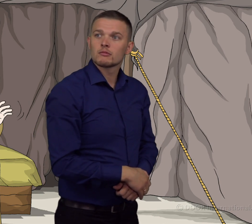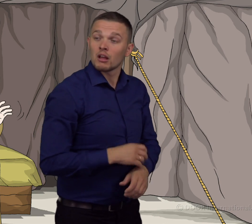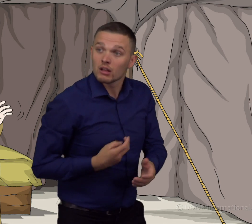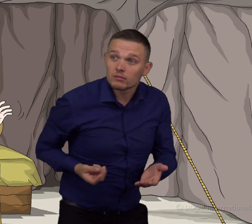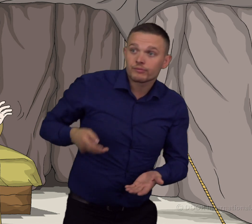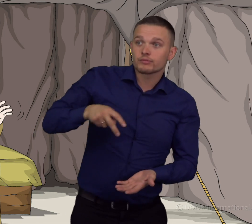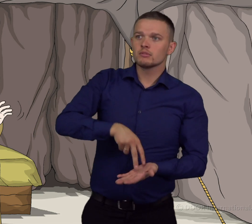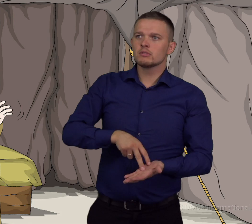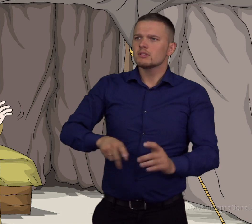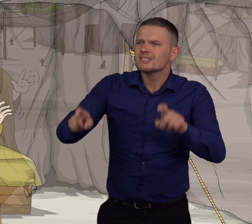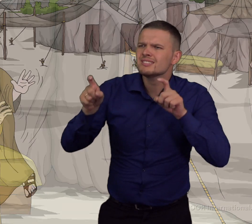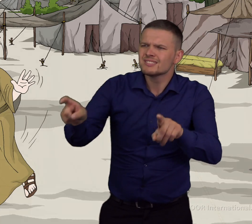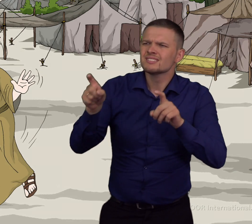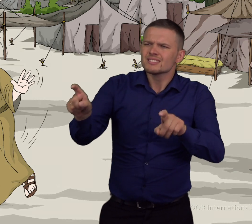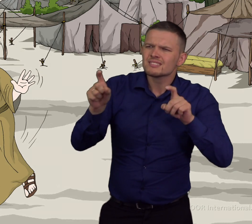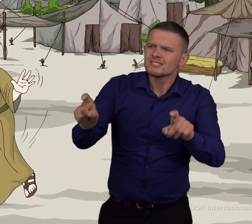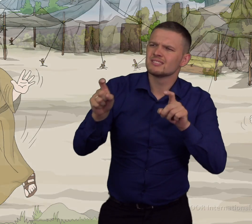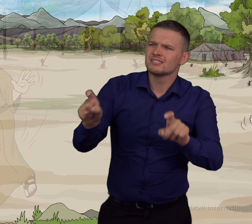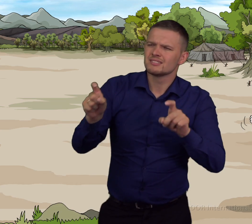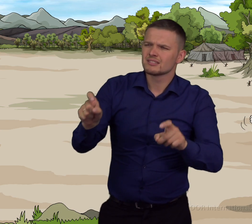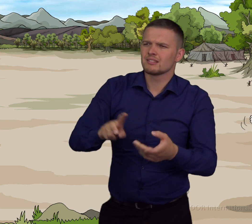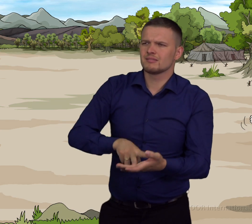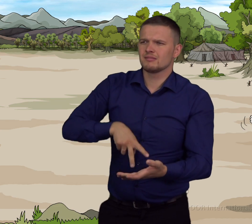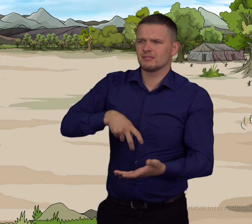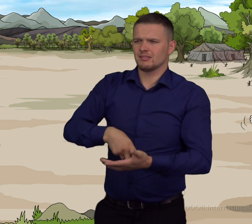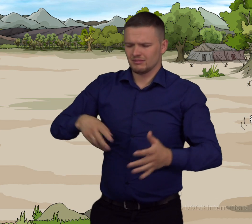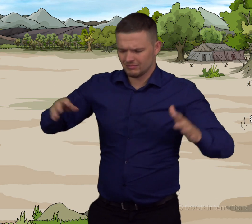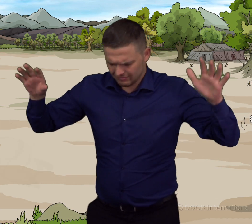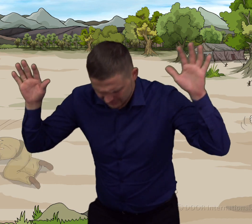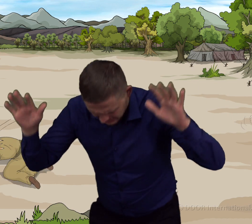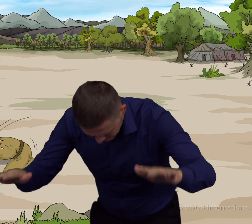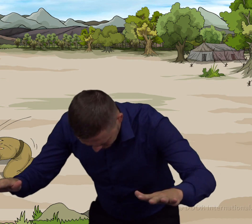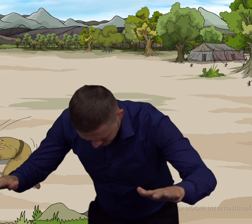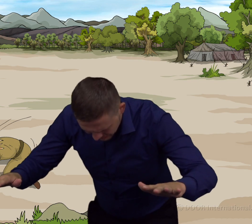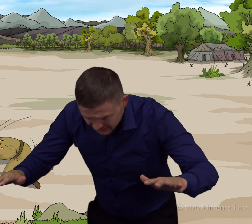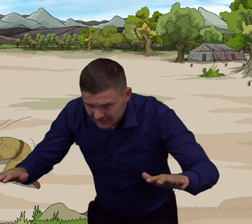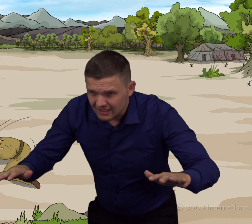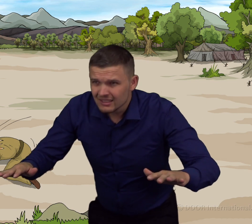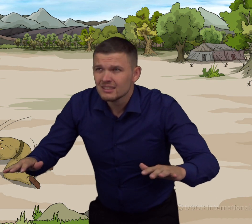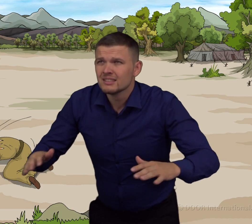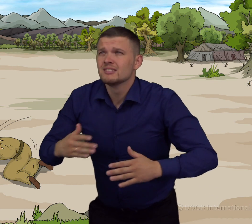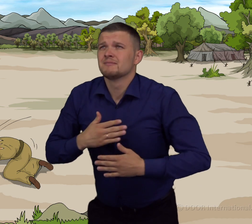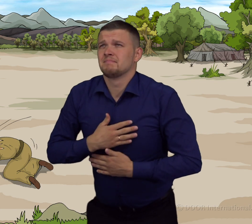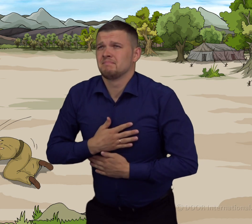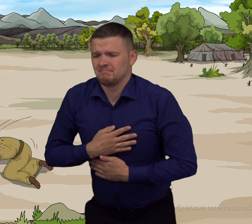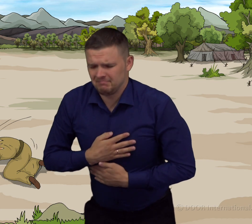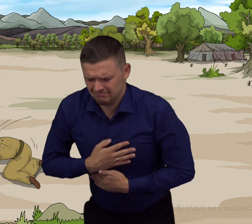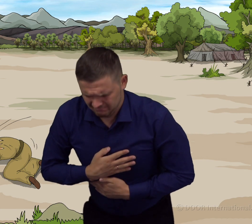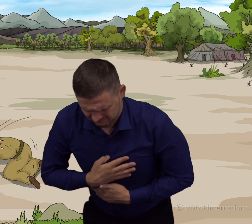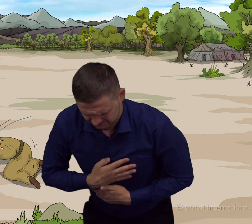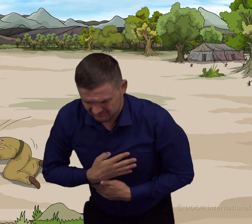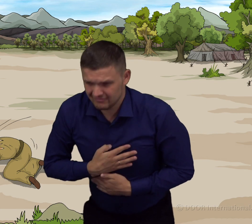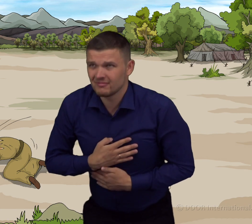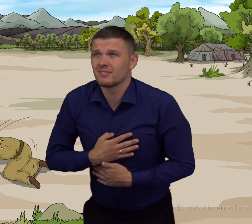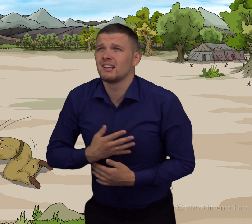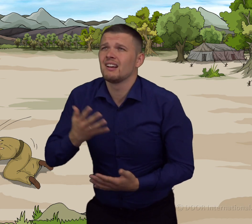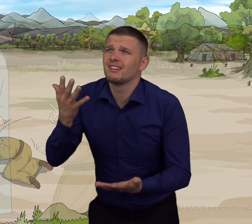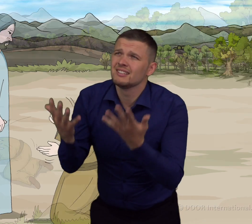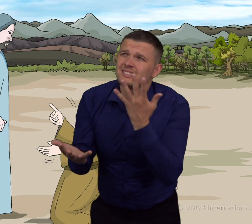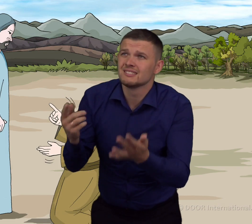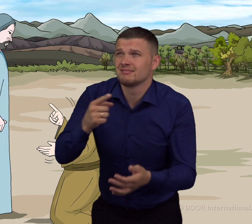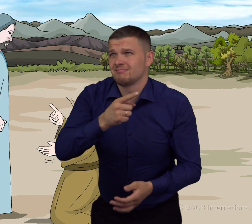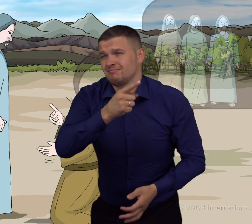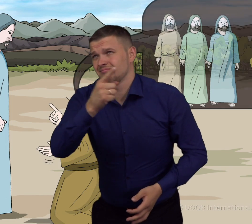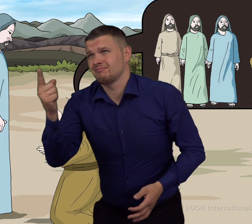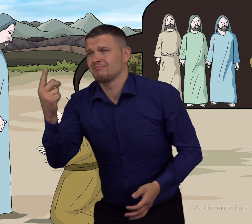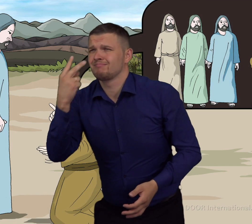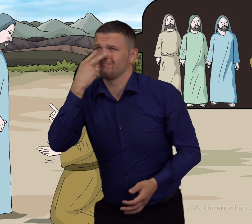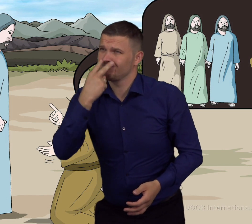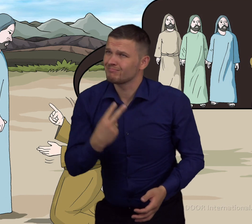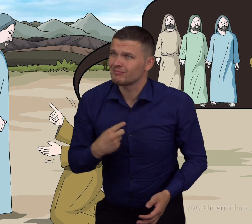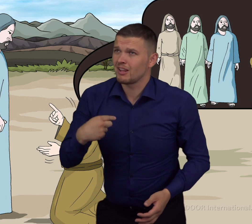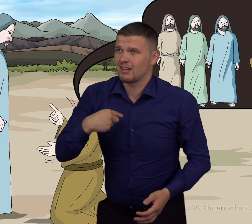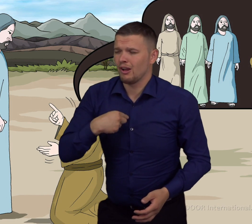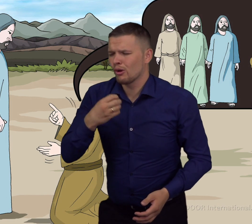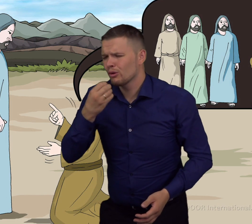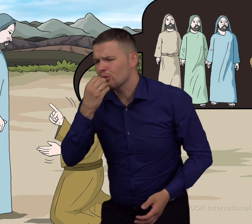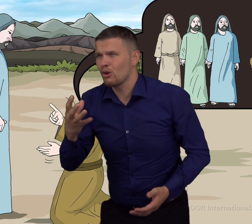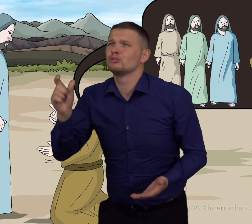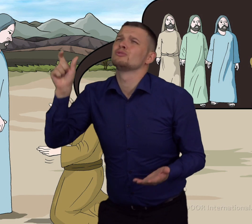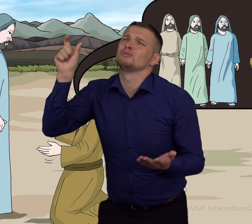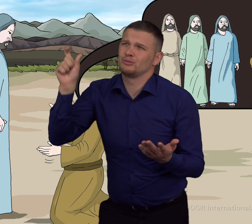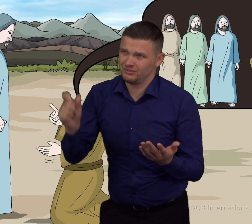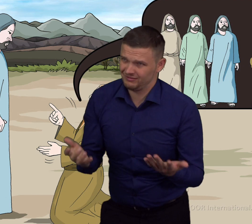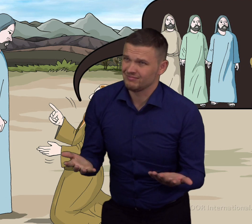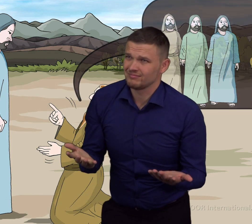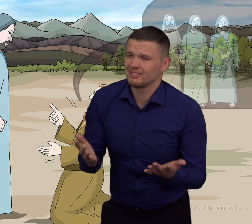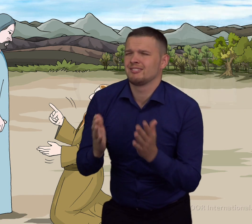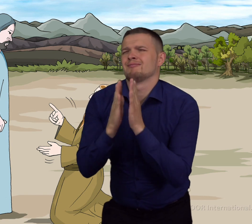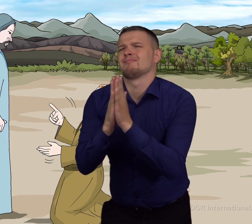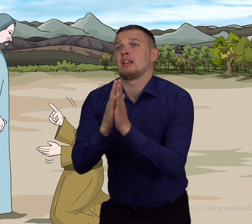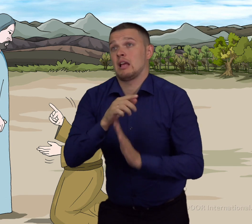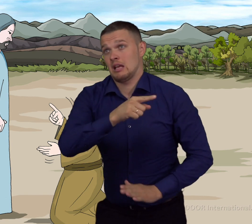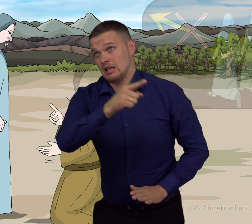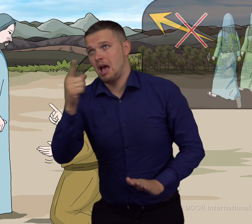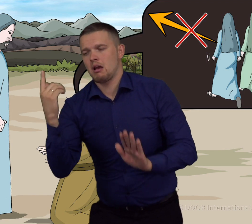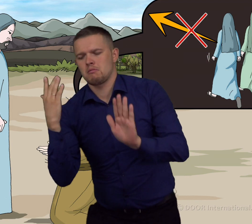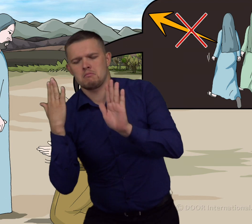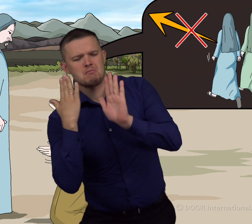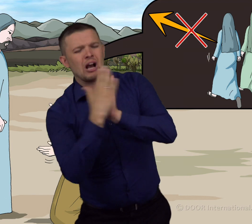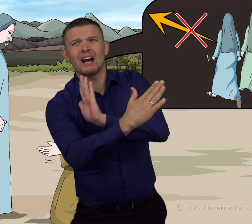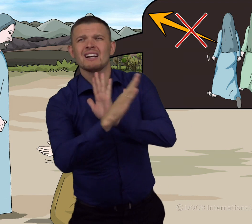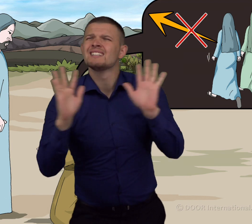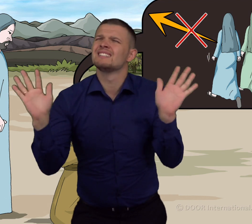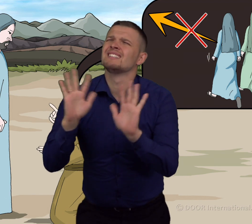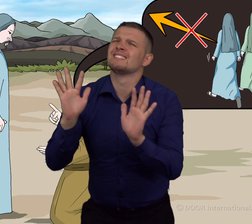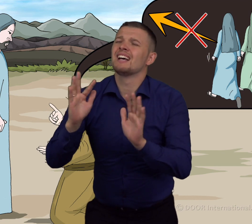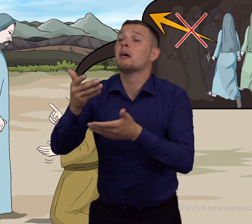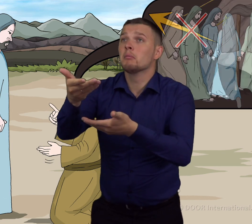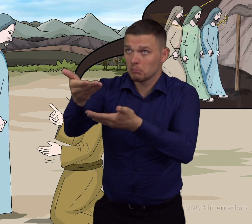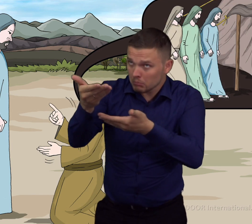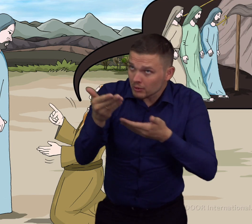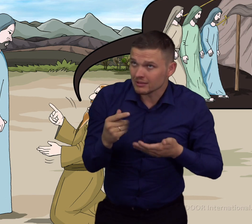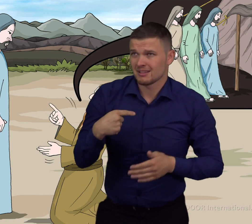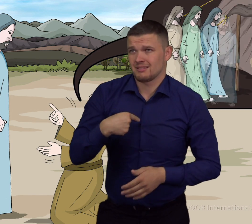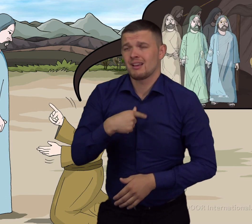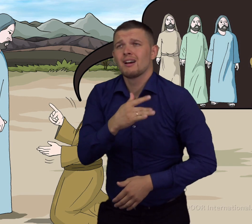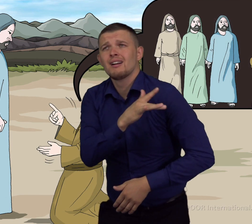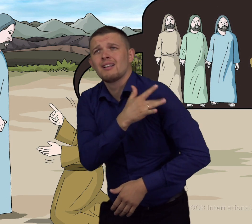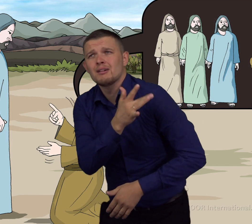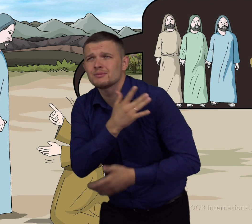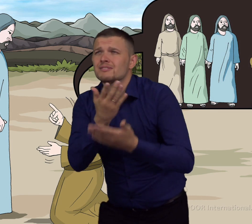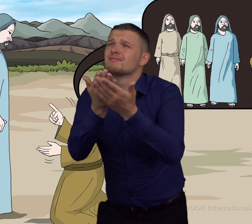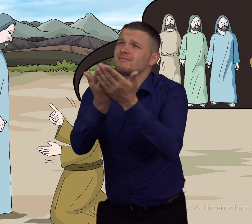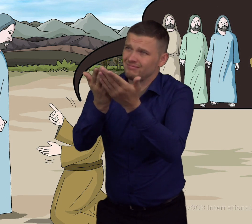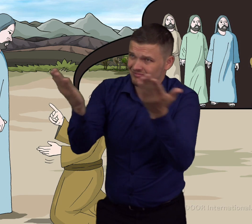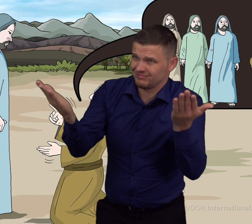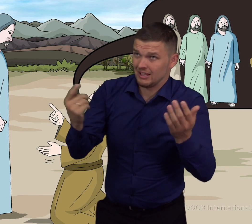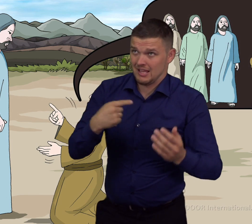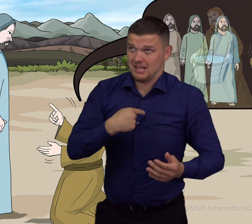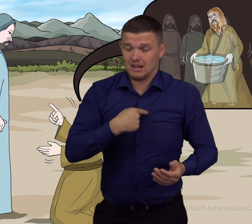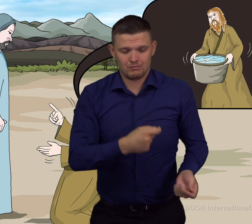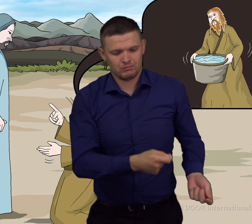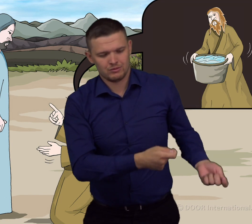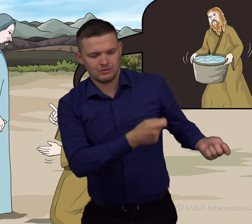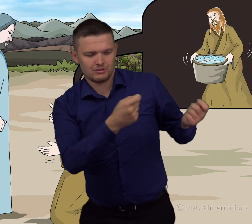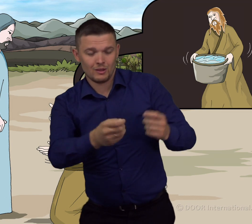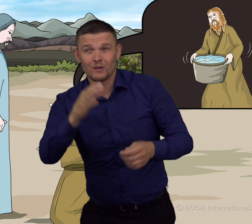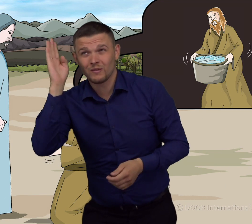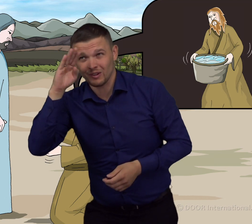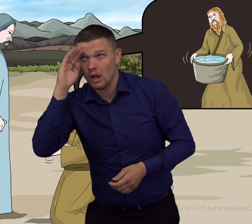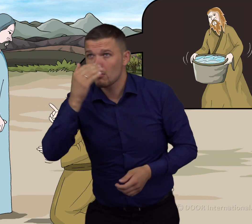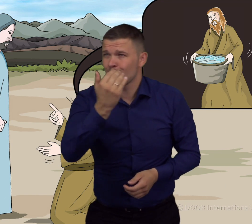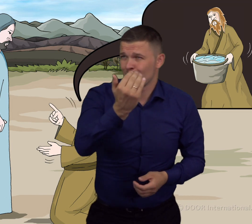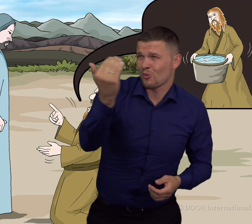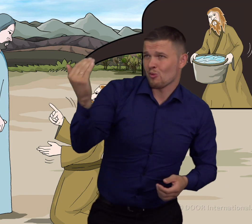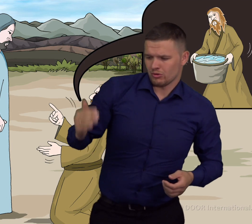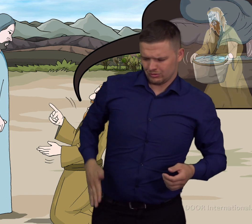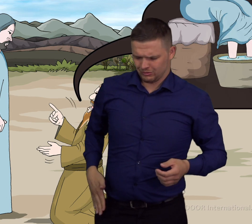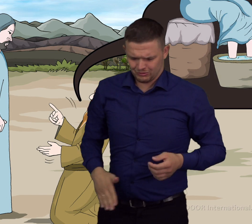When he saw them, he ran from the entrance of his tent to meet them and bowed low to the ground. “My lord,” said Abraham, “if I have found favor in your sight, please do not pass your servant by.